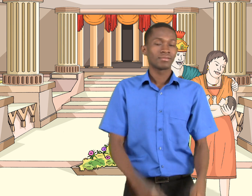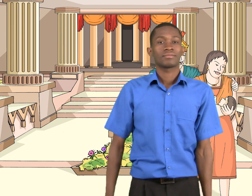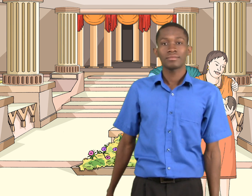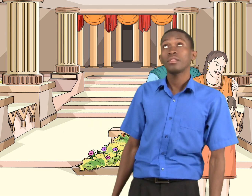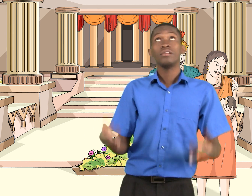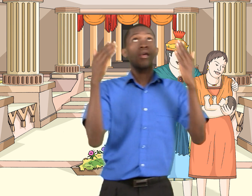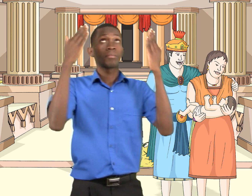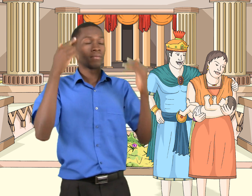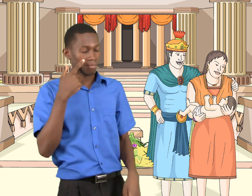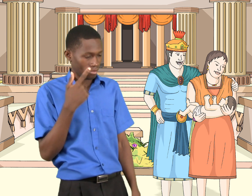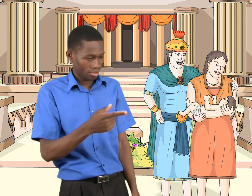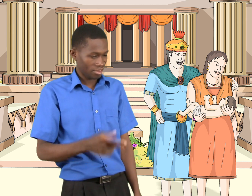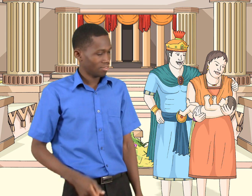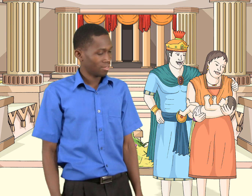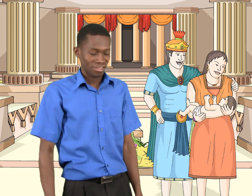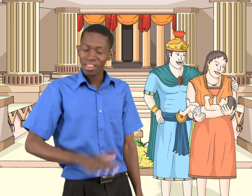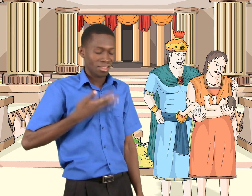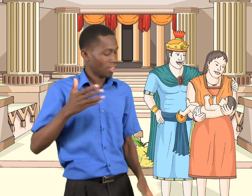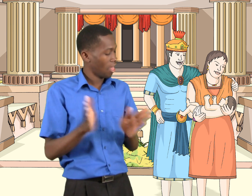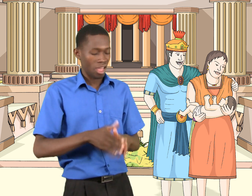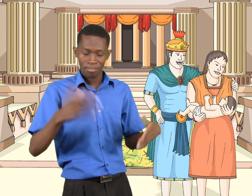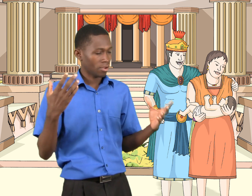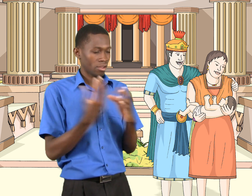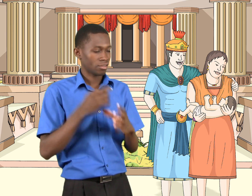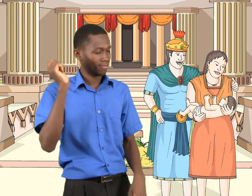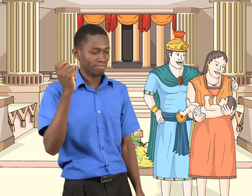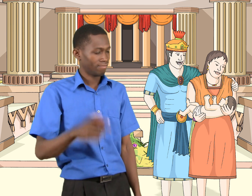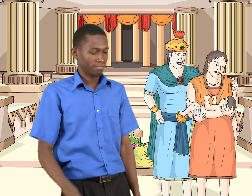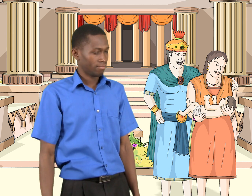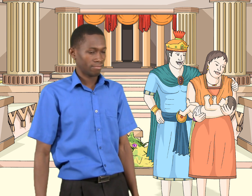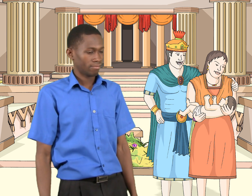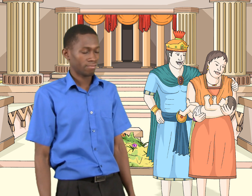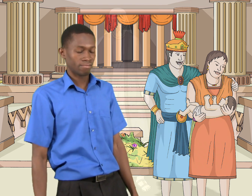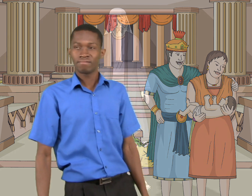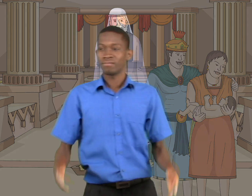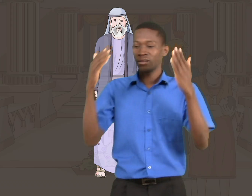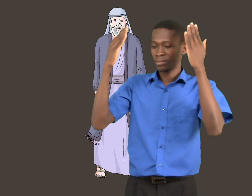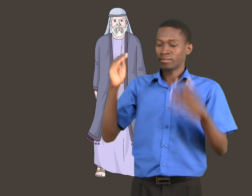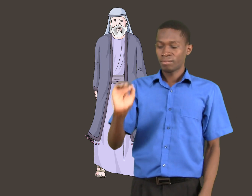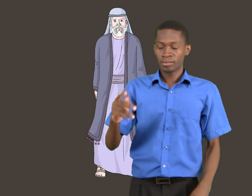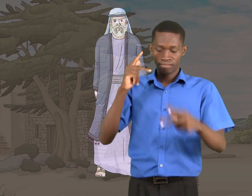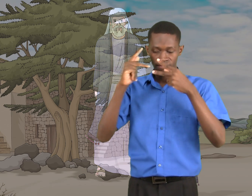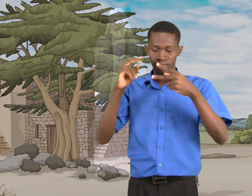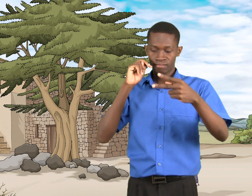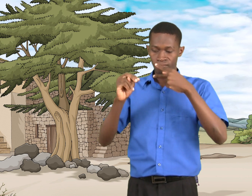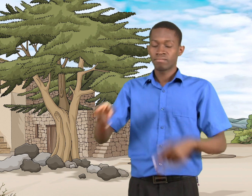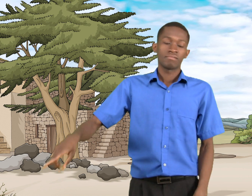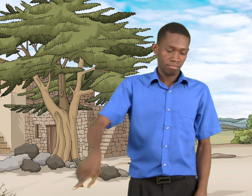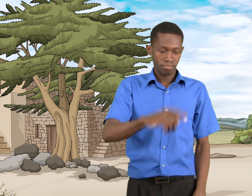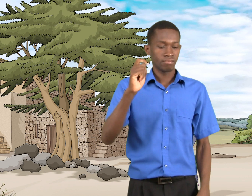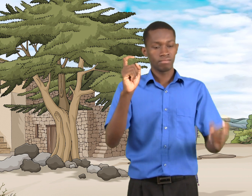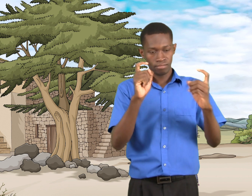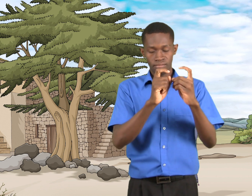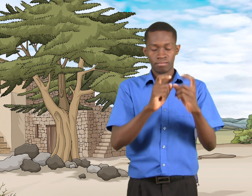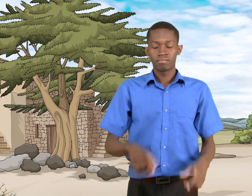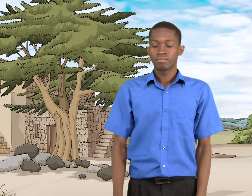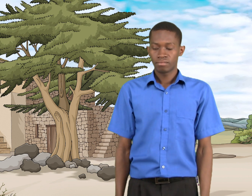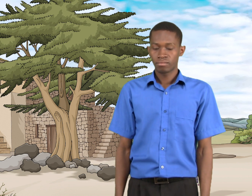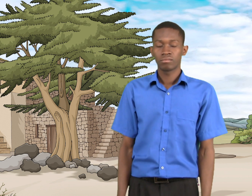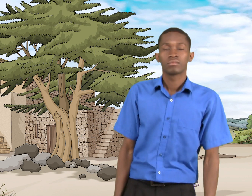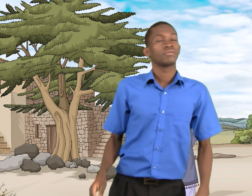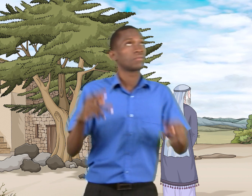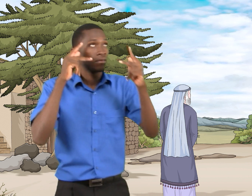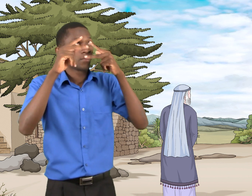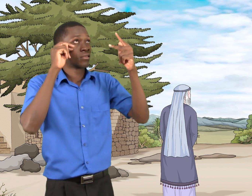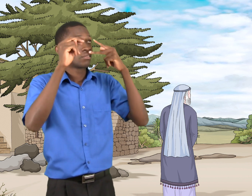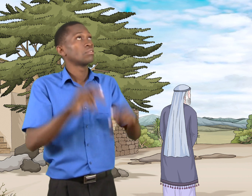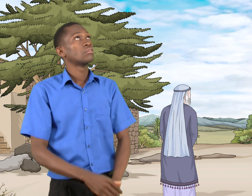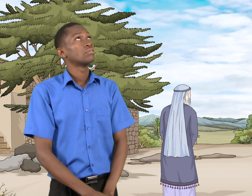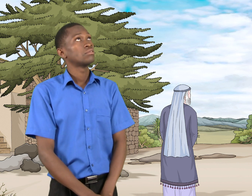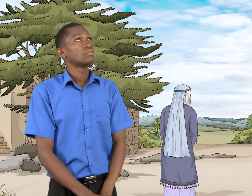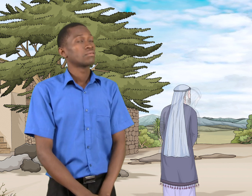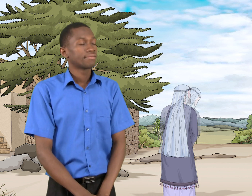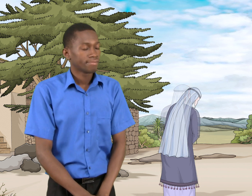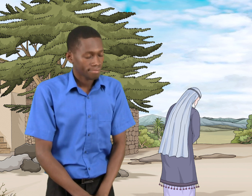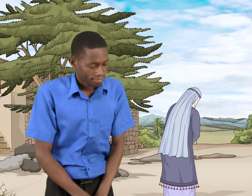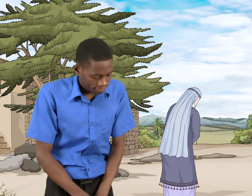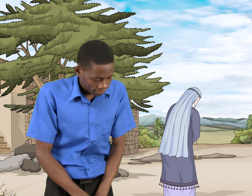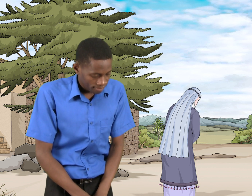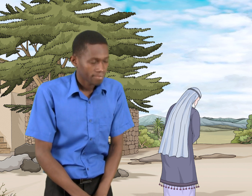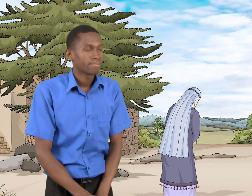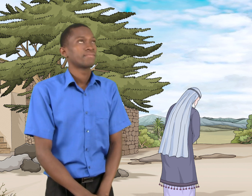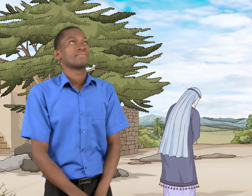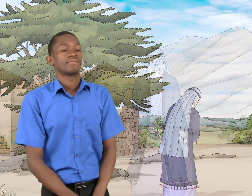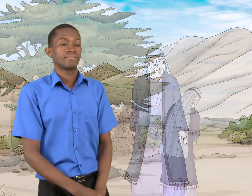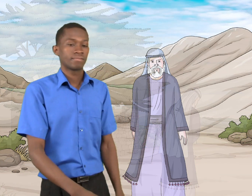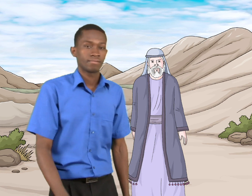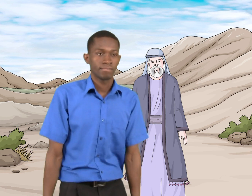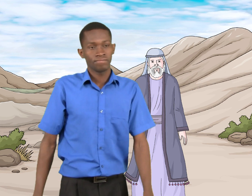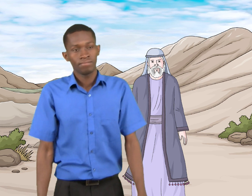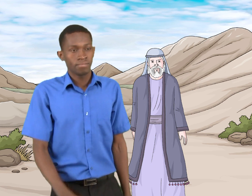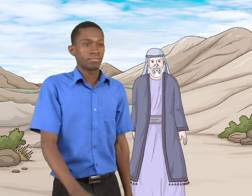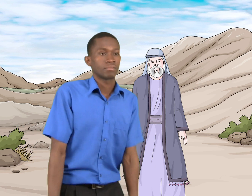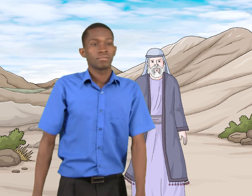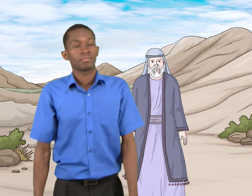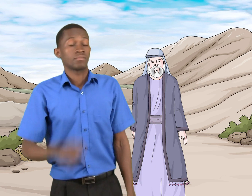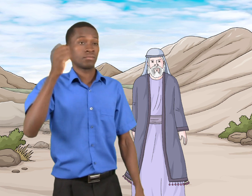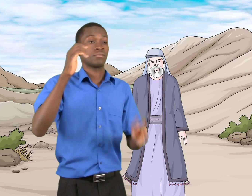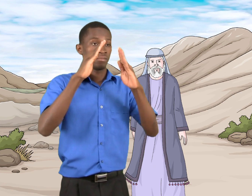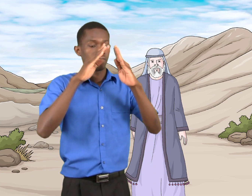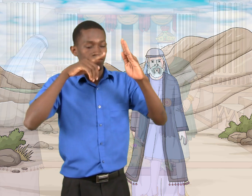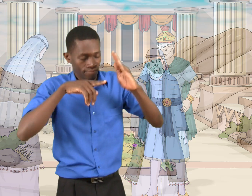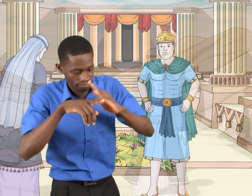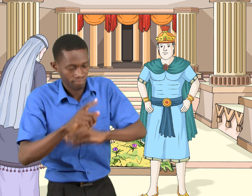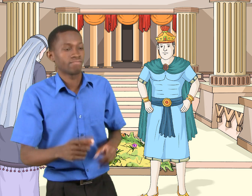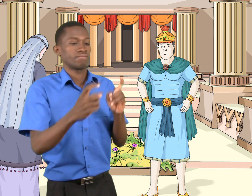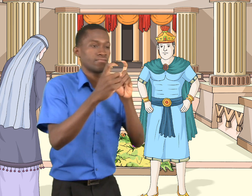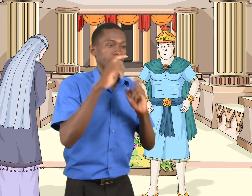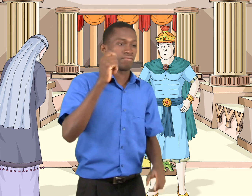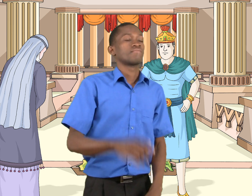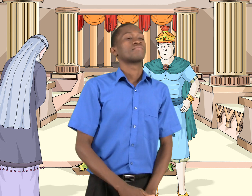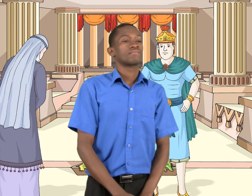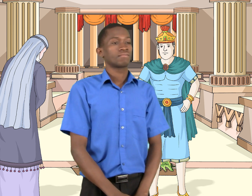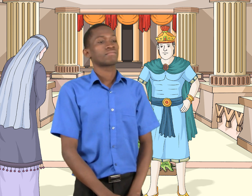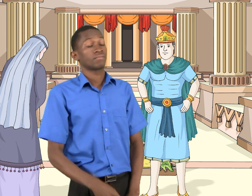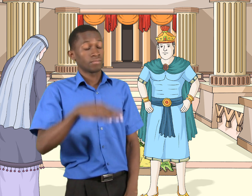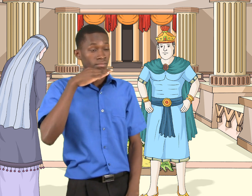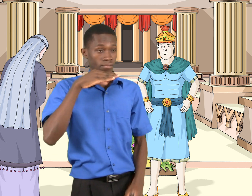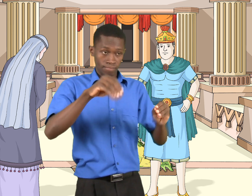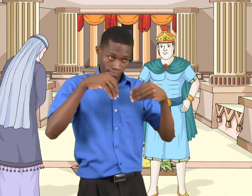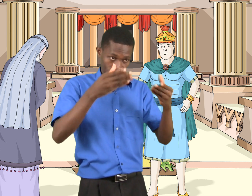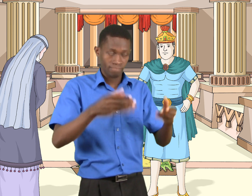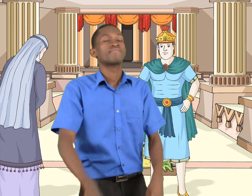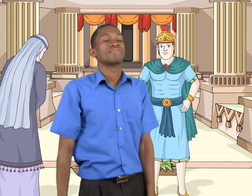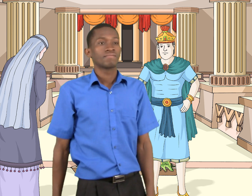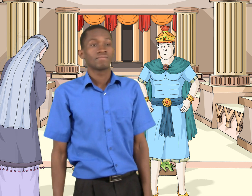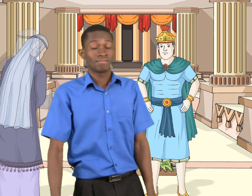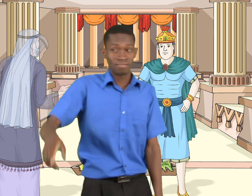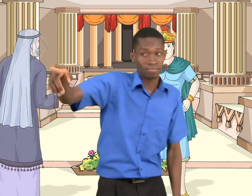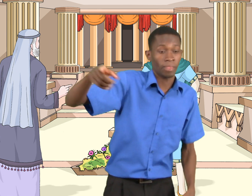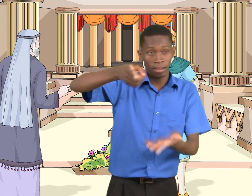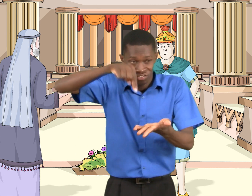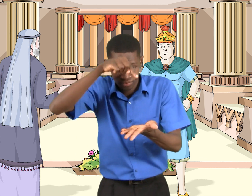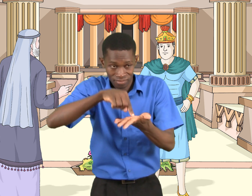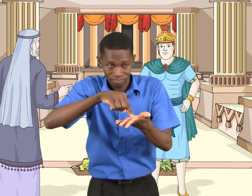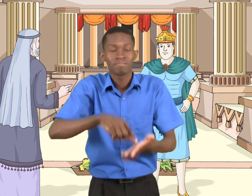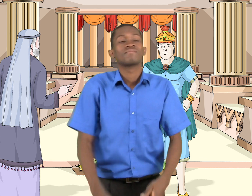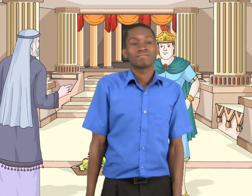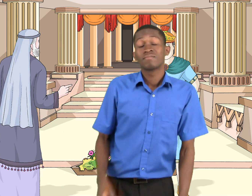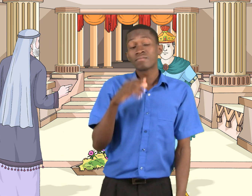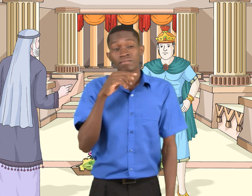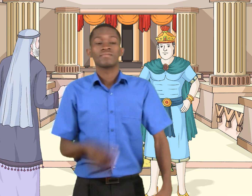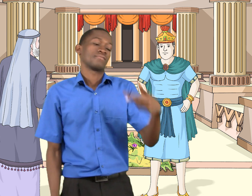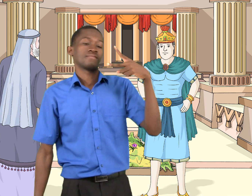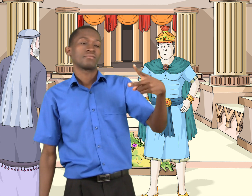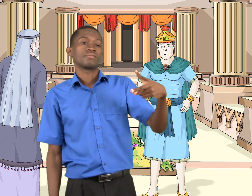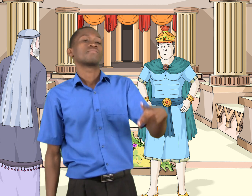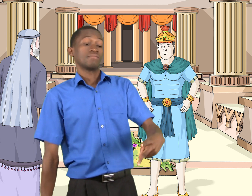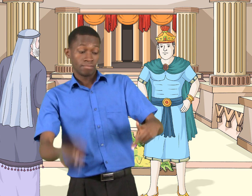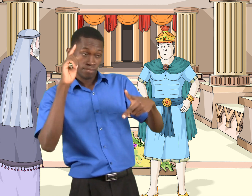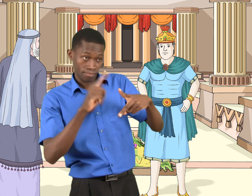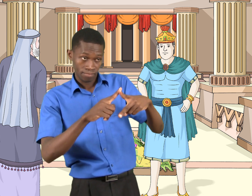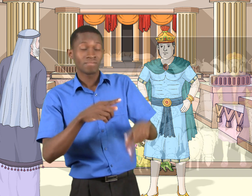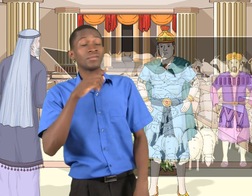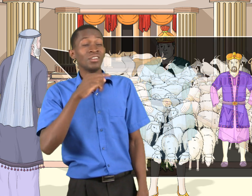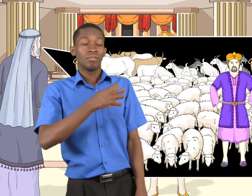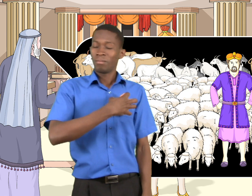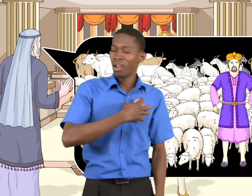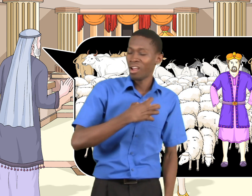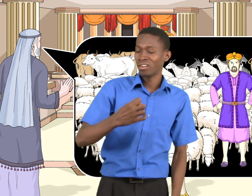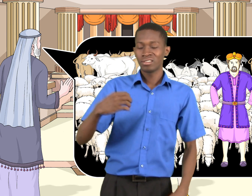Then the LORD sent Nathan to David, and when he arrived, he said, “There were two men in a certain city, one rich and the other poor.